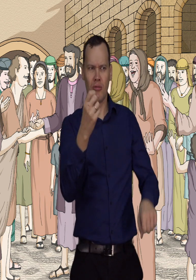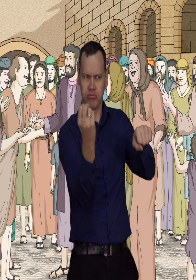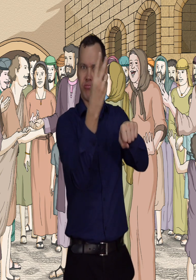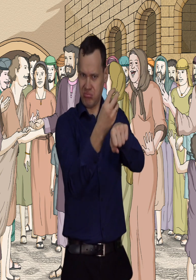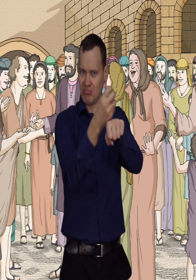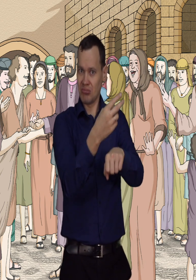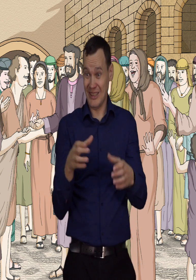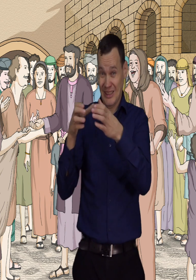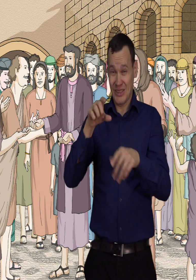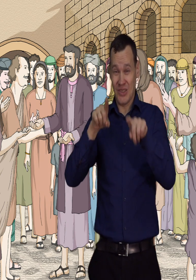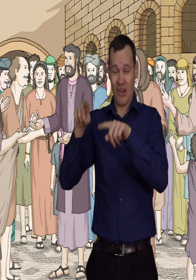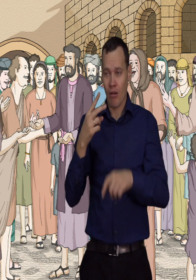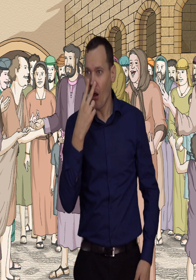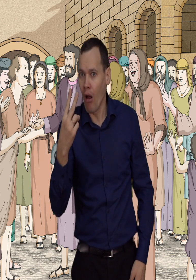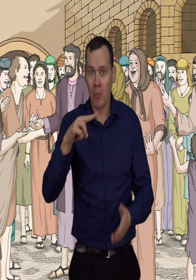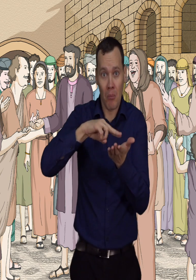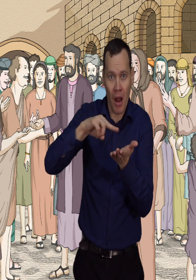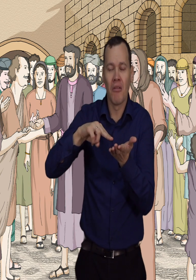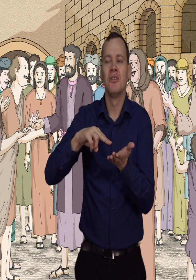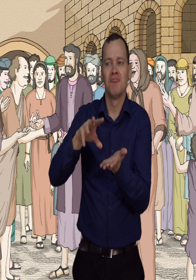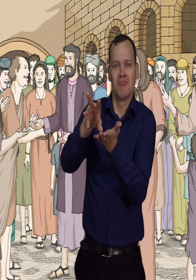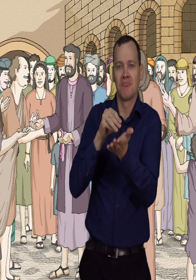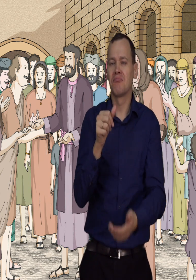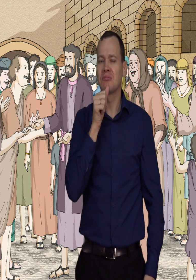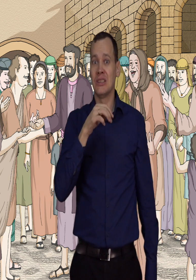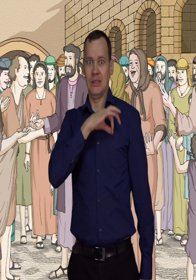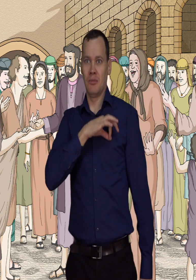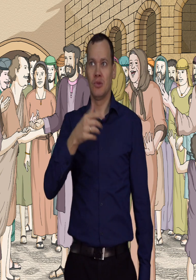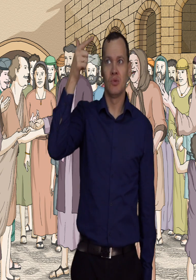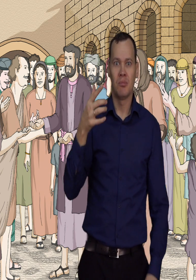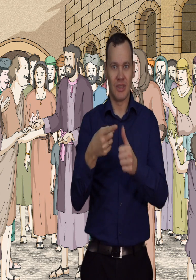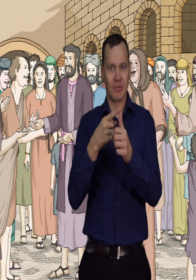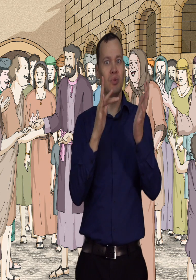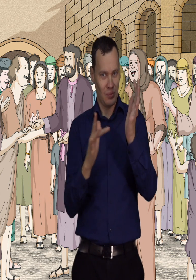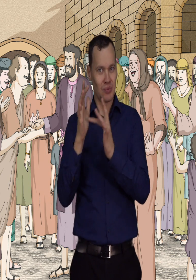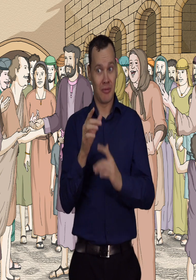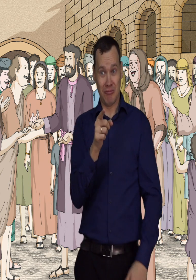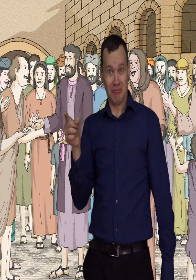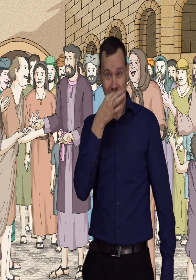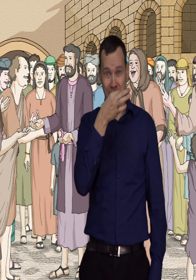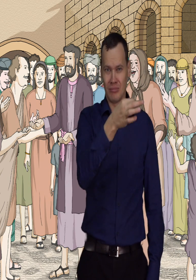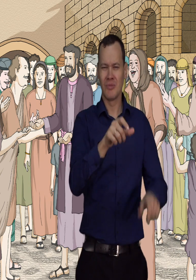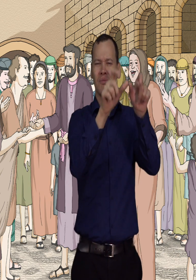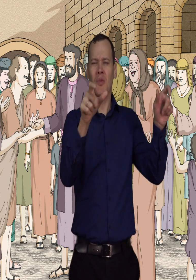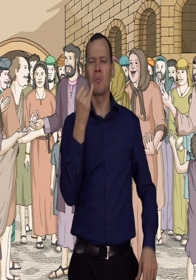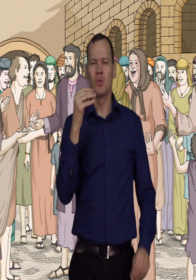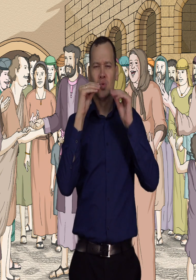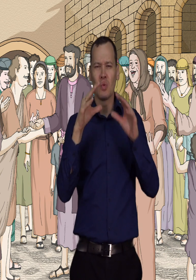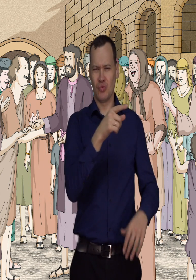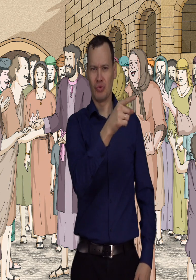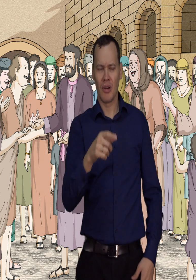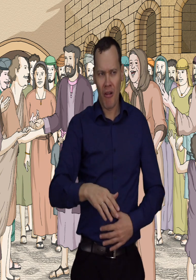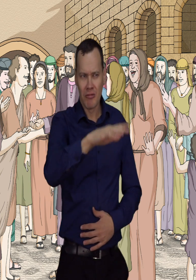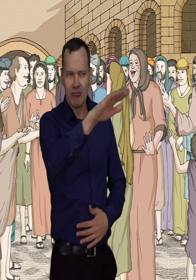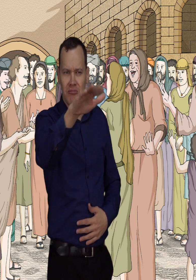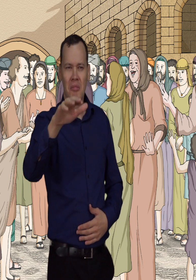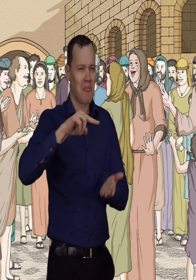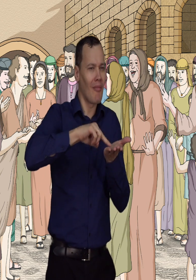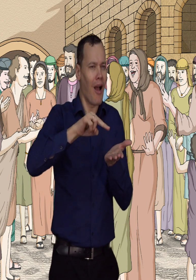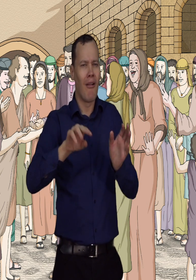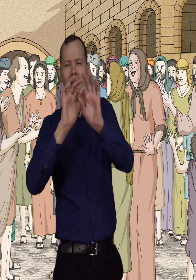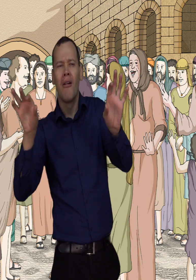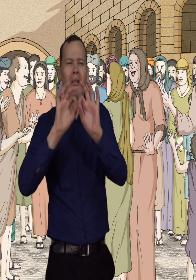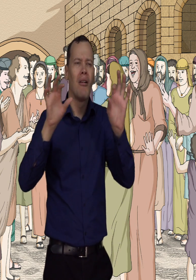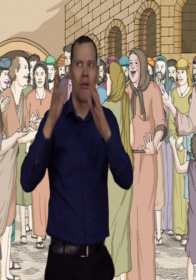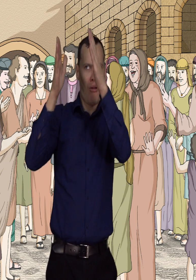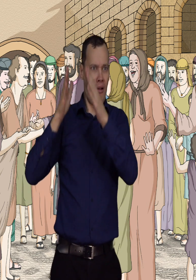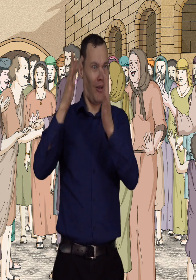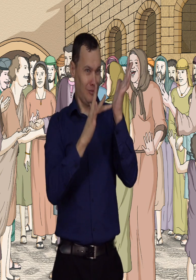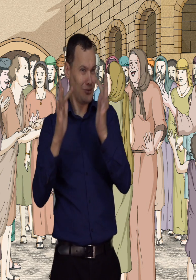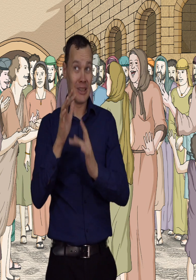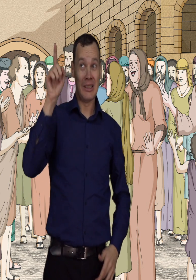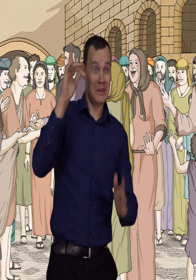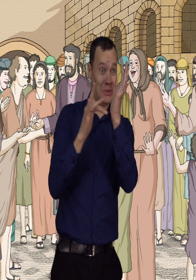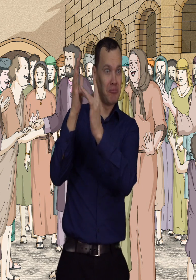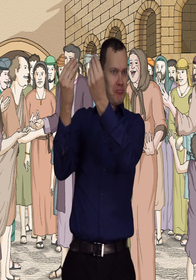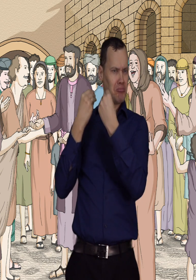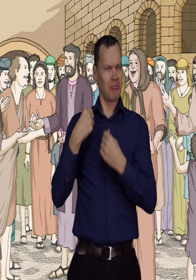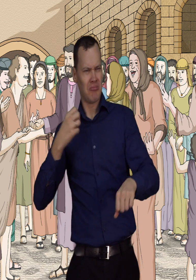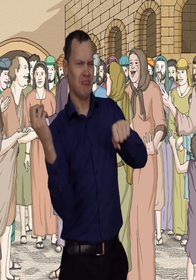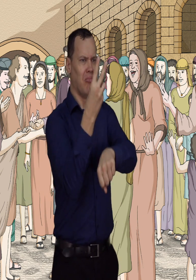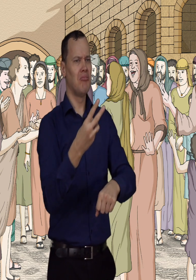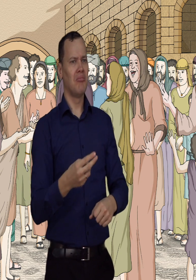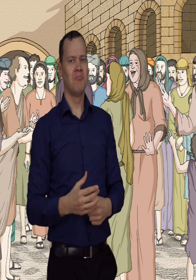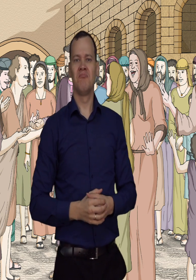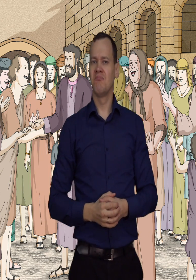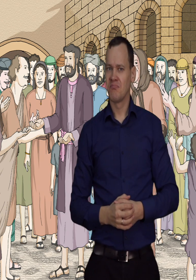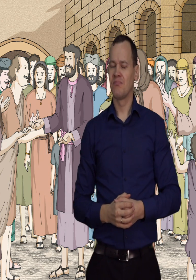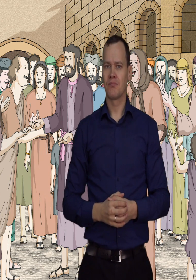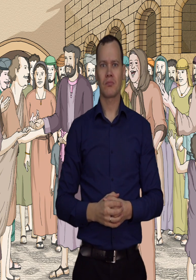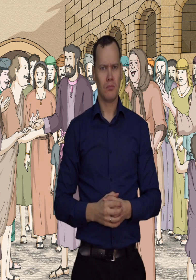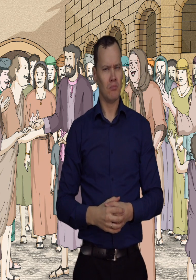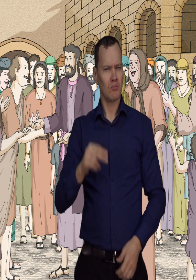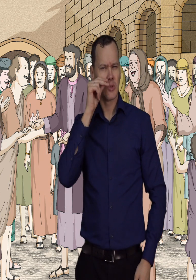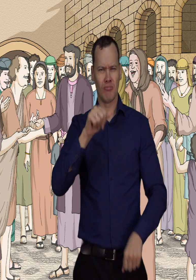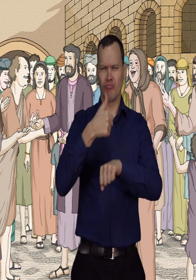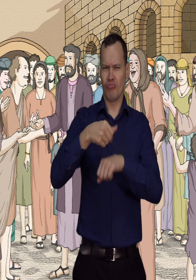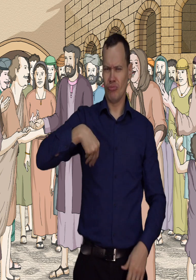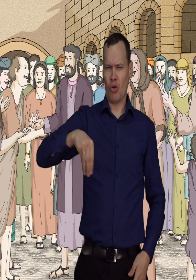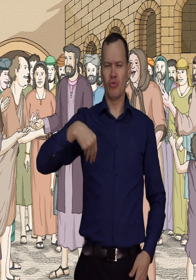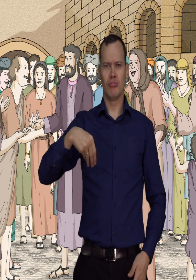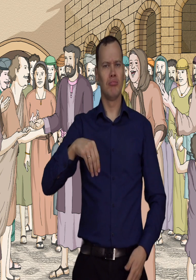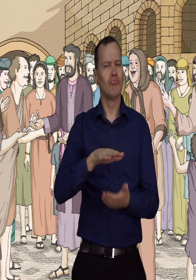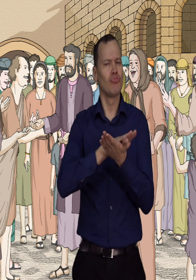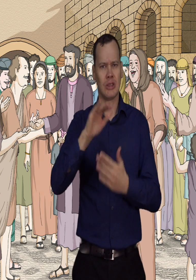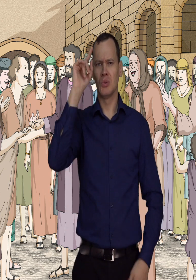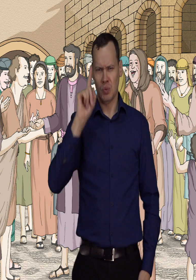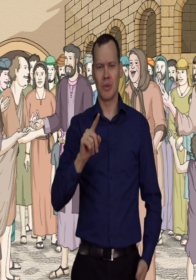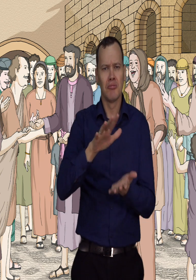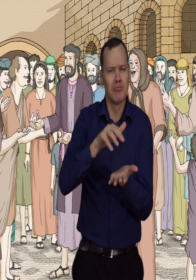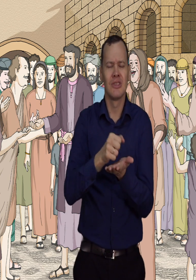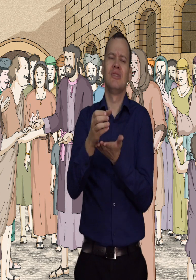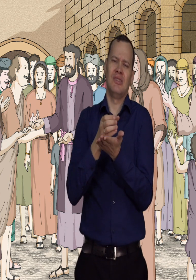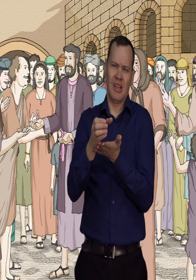Now there were some itinerant Jewish exorcists who tried to invoke the name of the Lord Jesus over those with evil spirits.